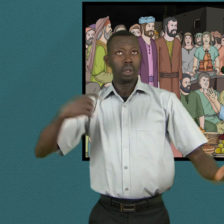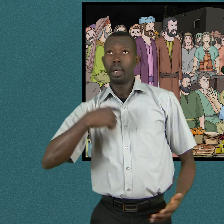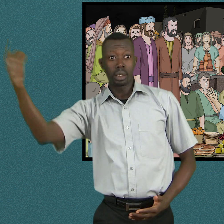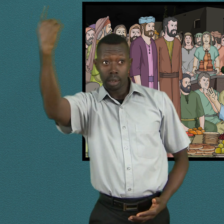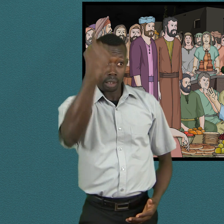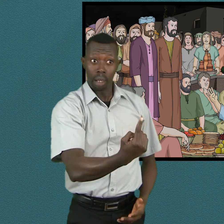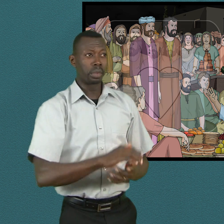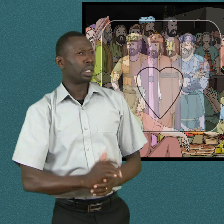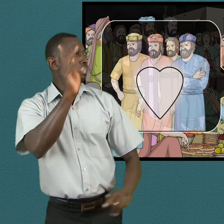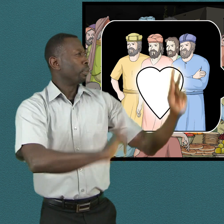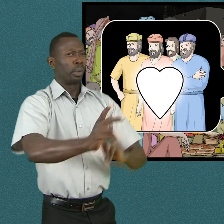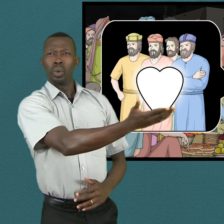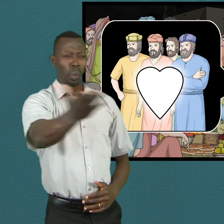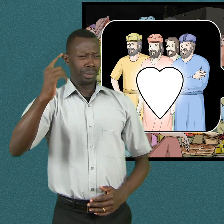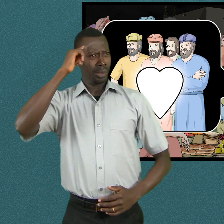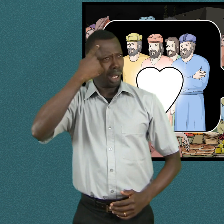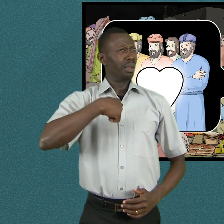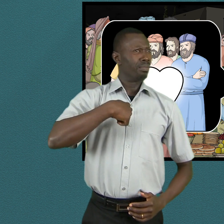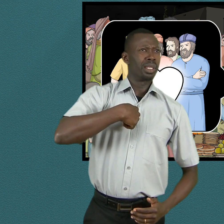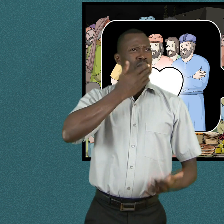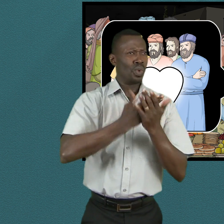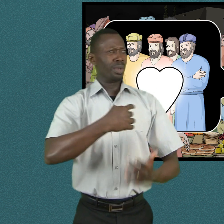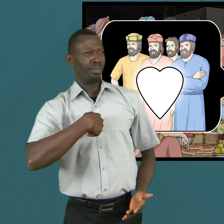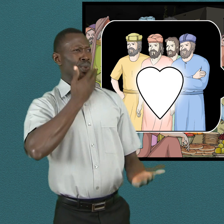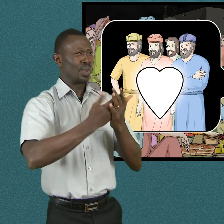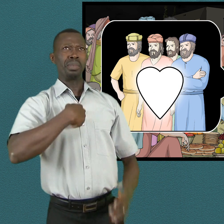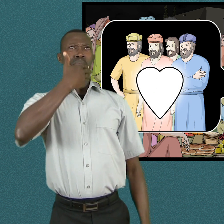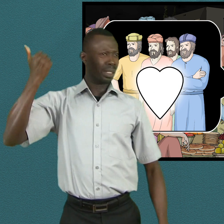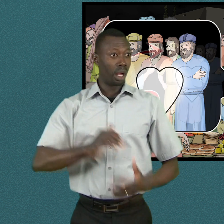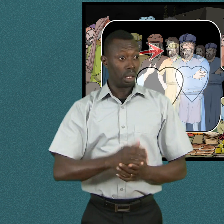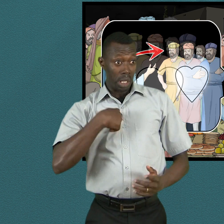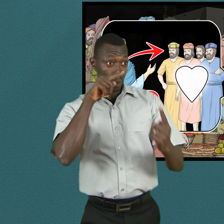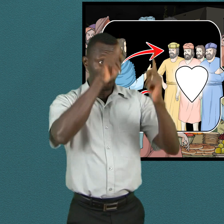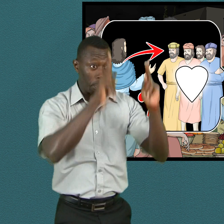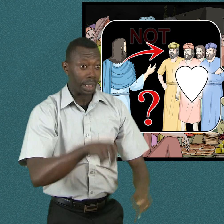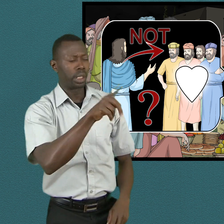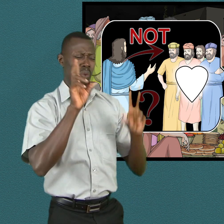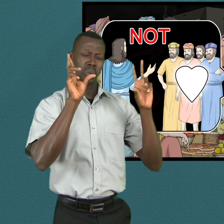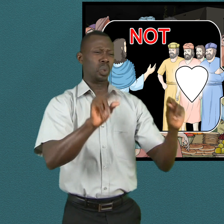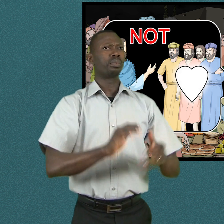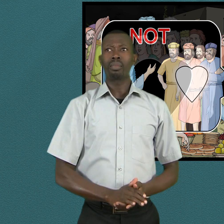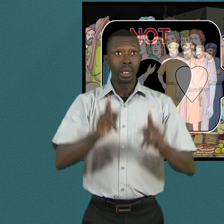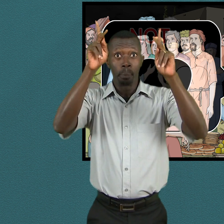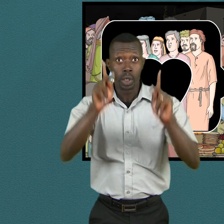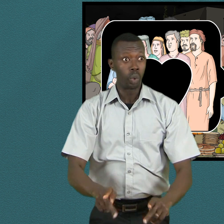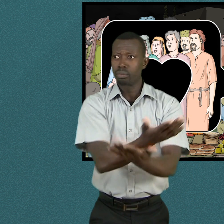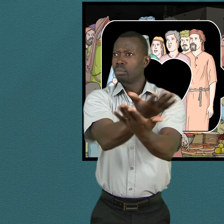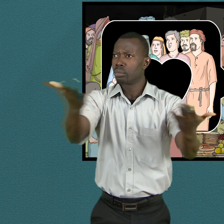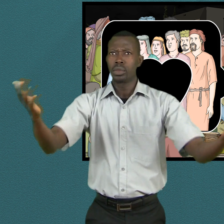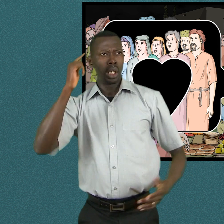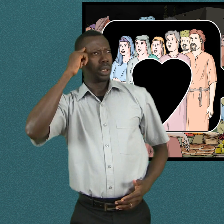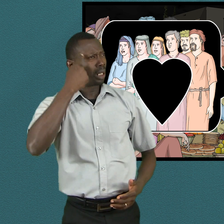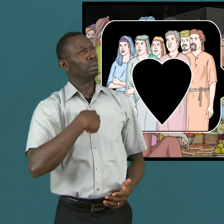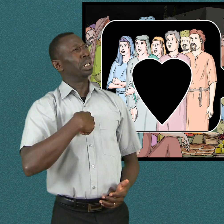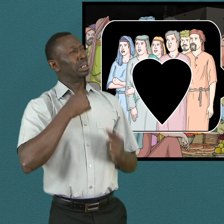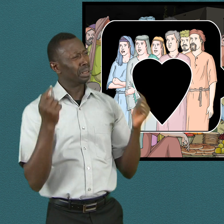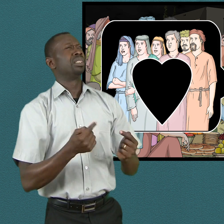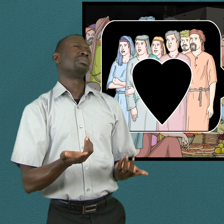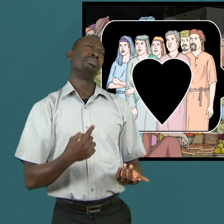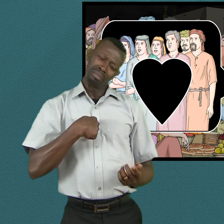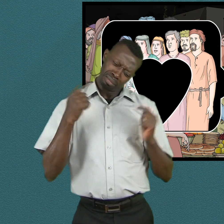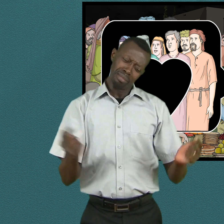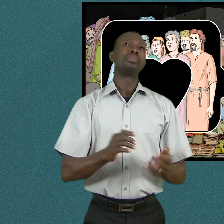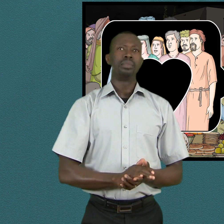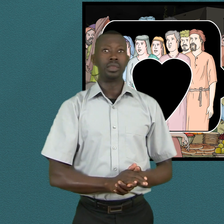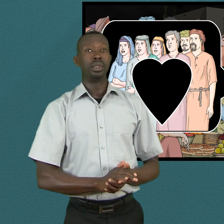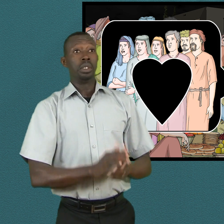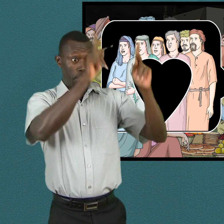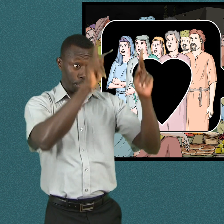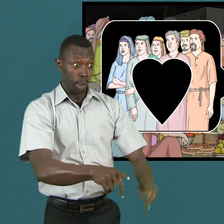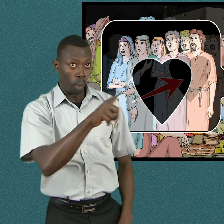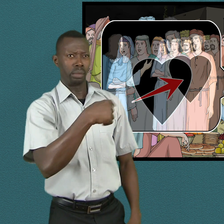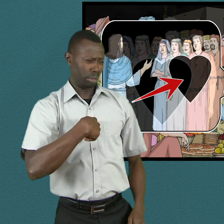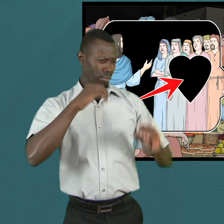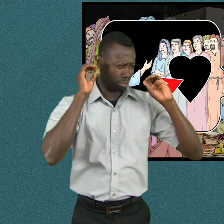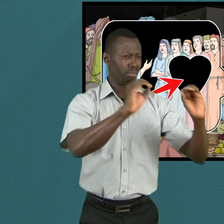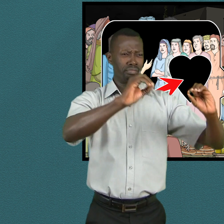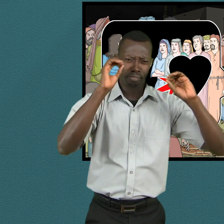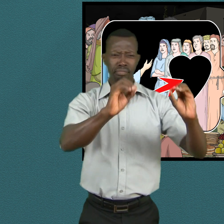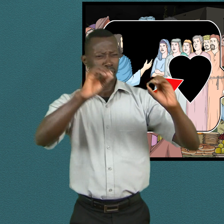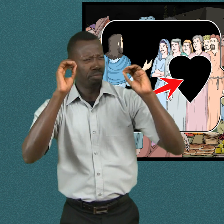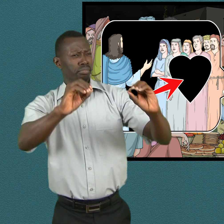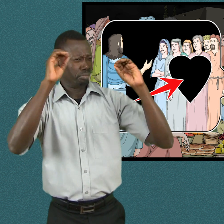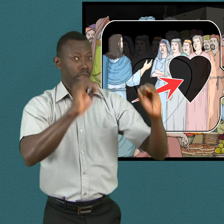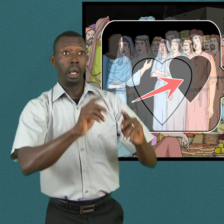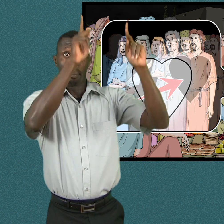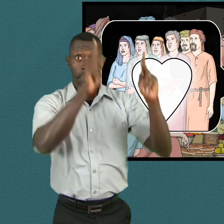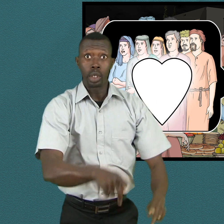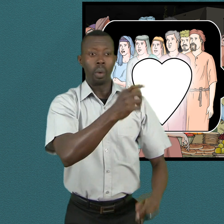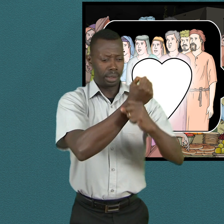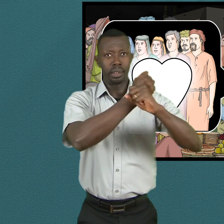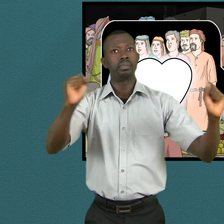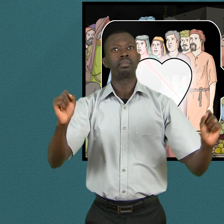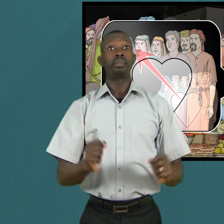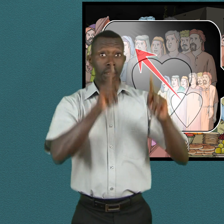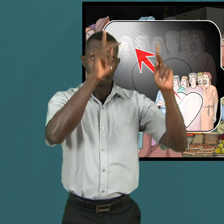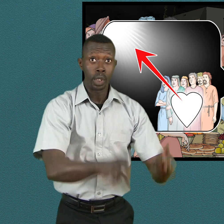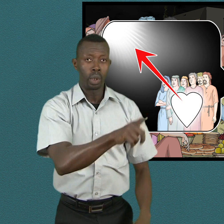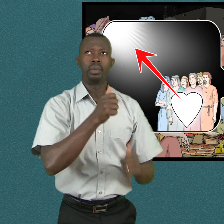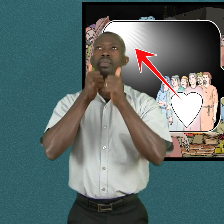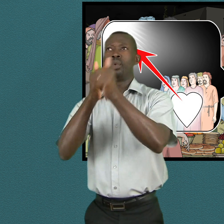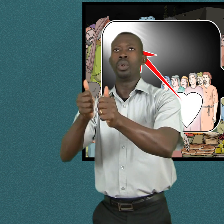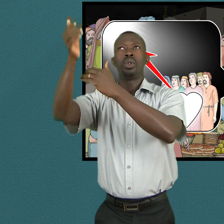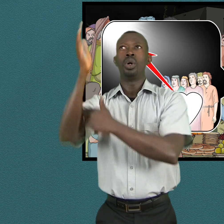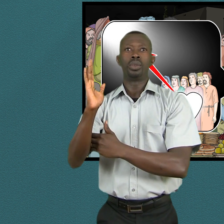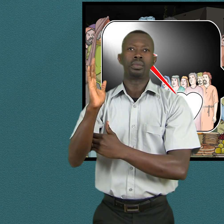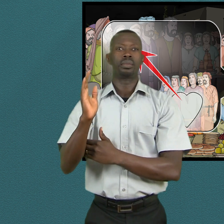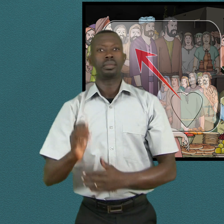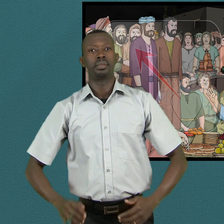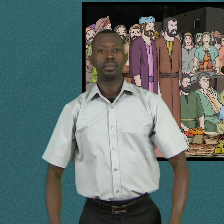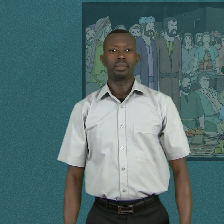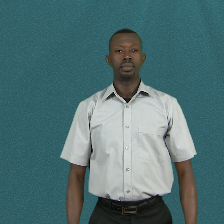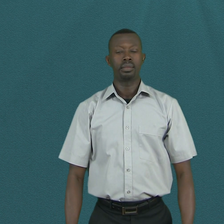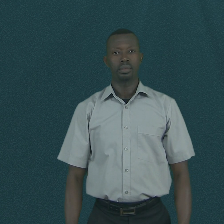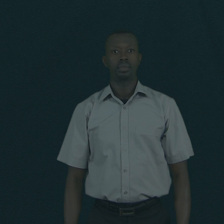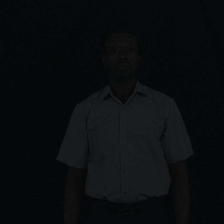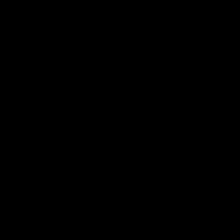I have not come to call the righteous, but sinners.”